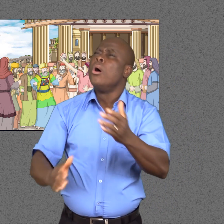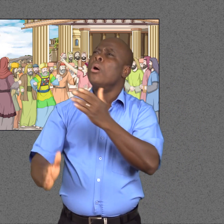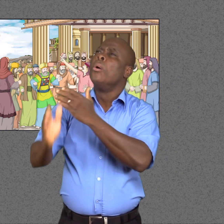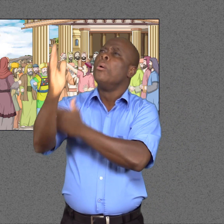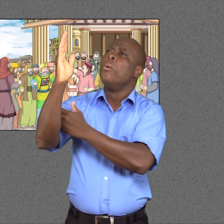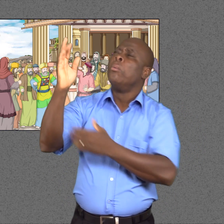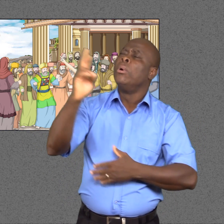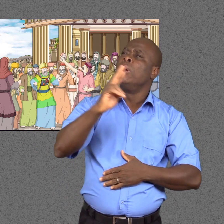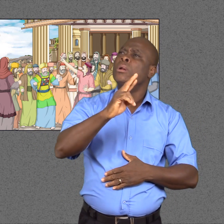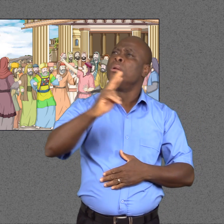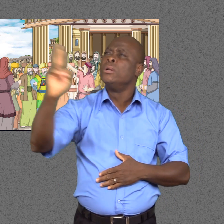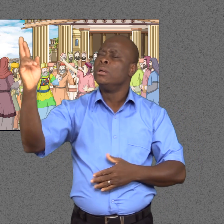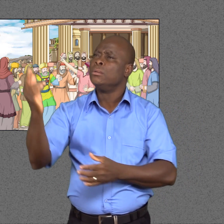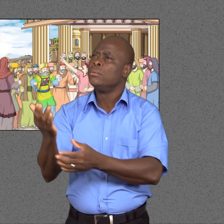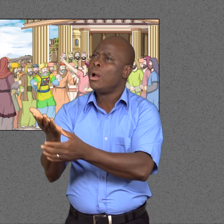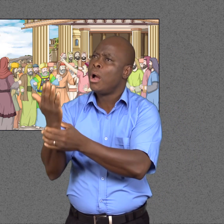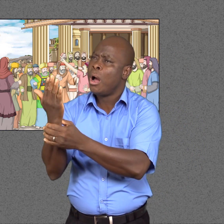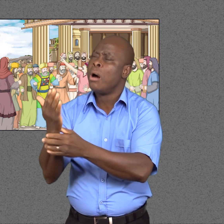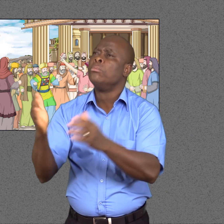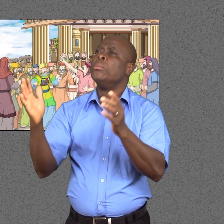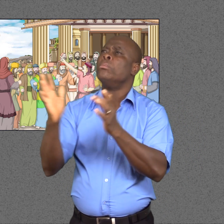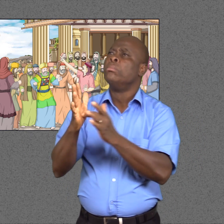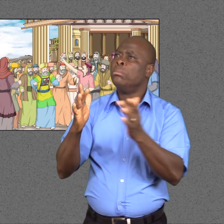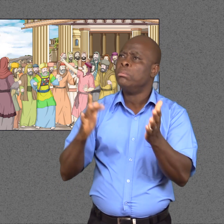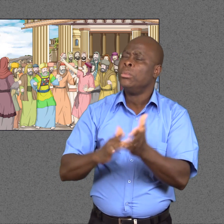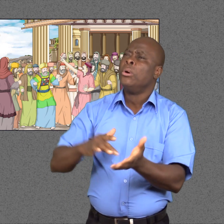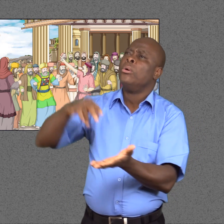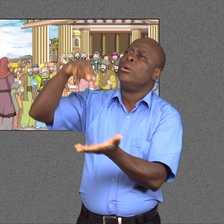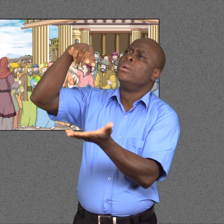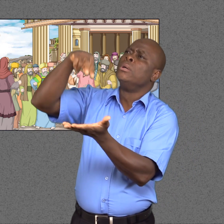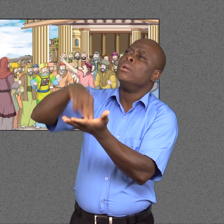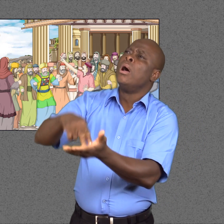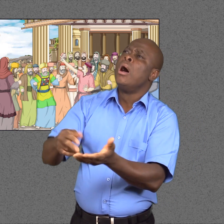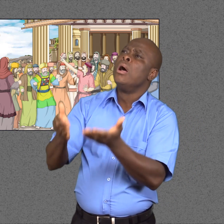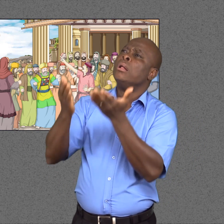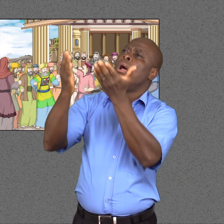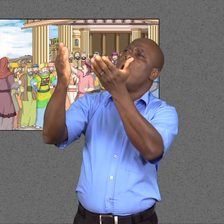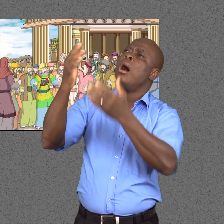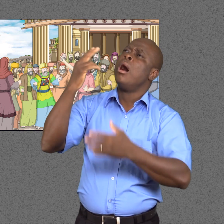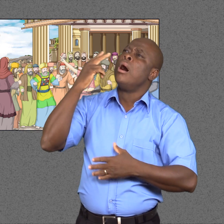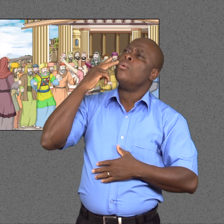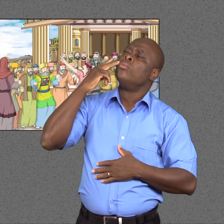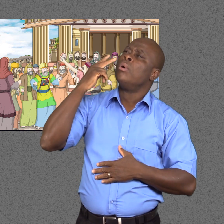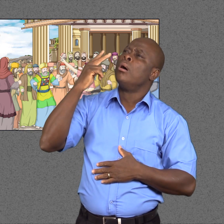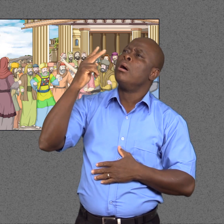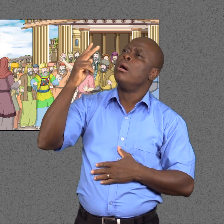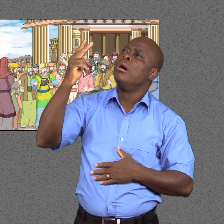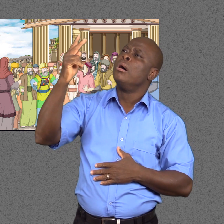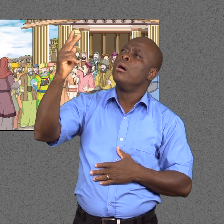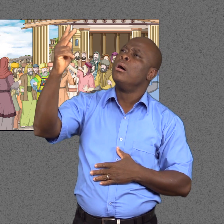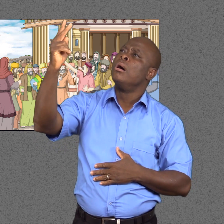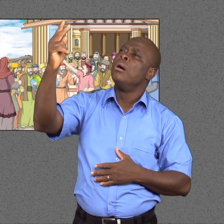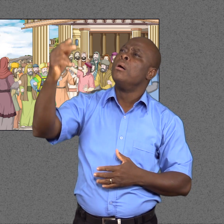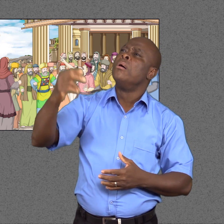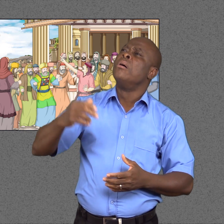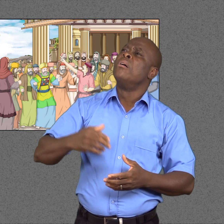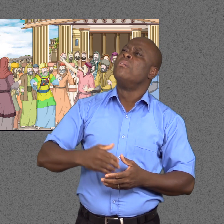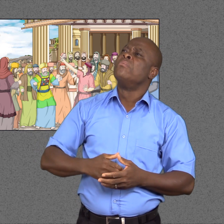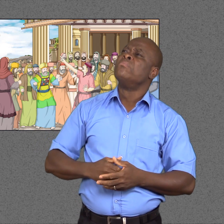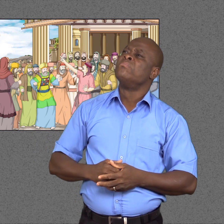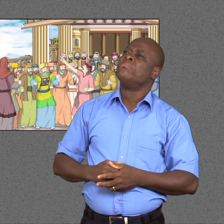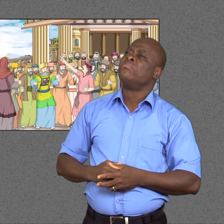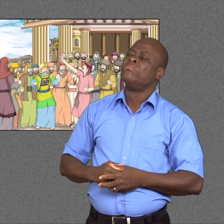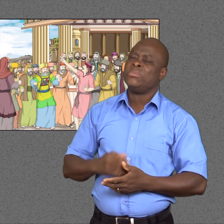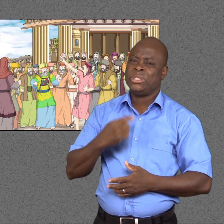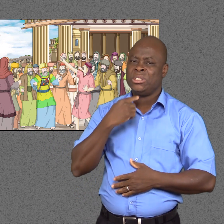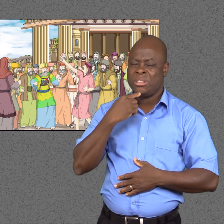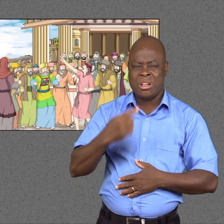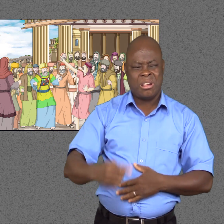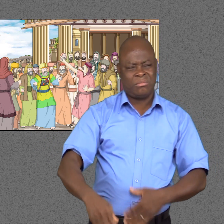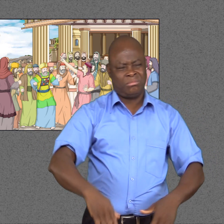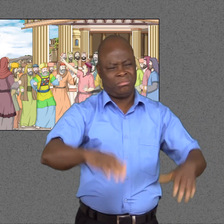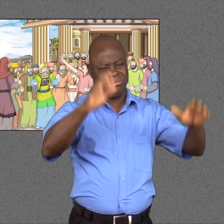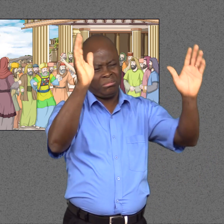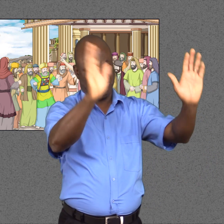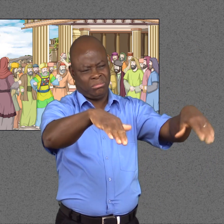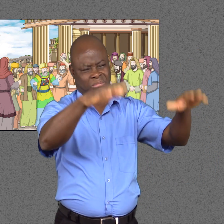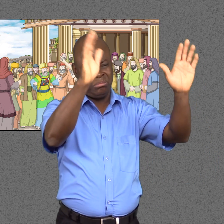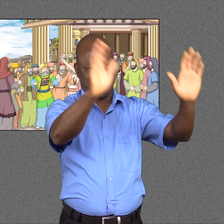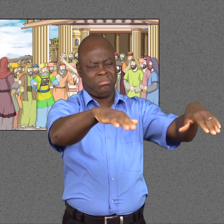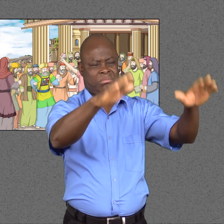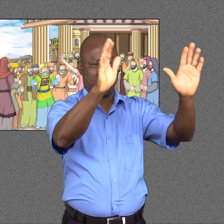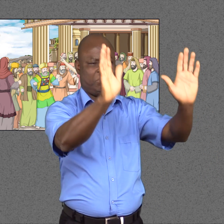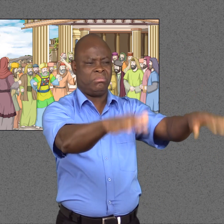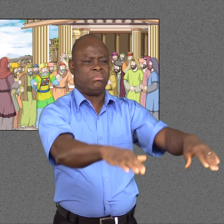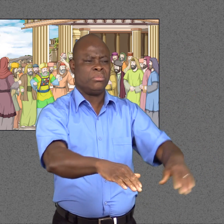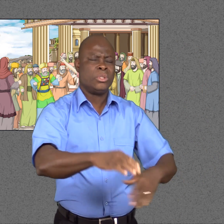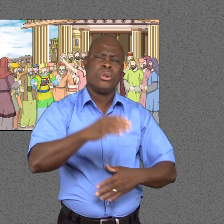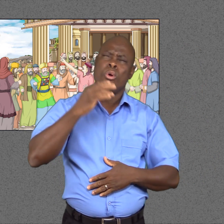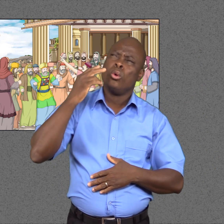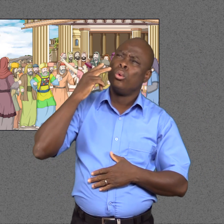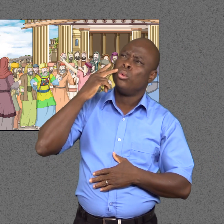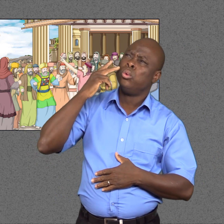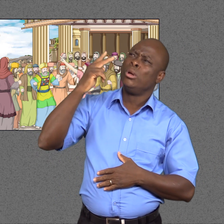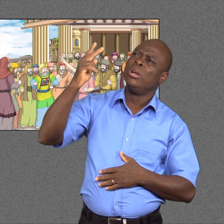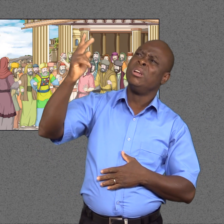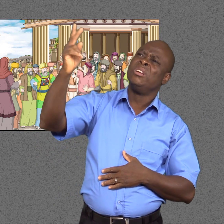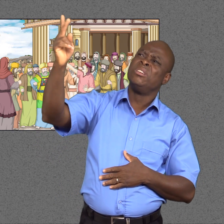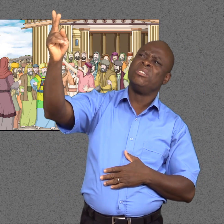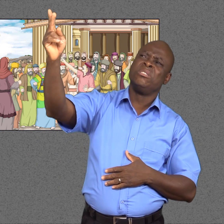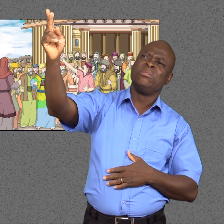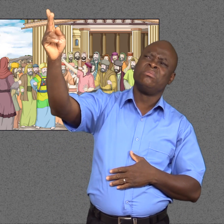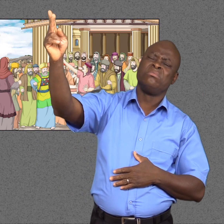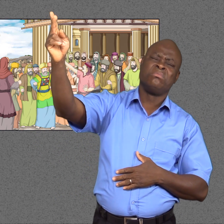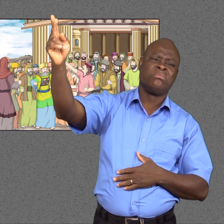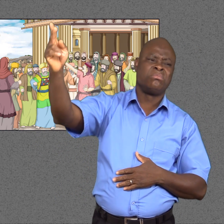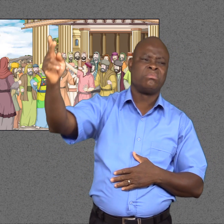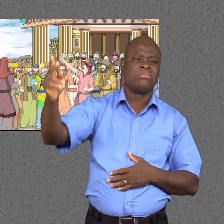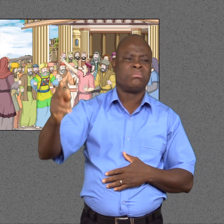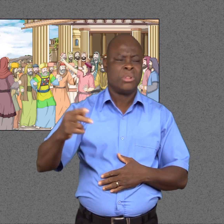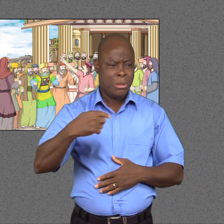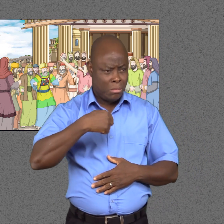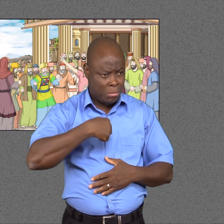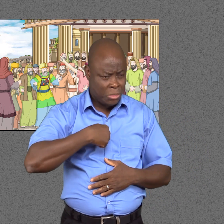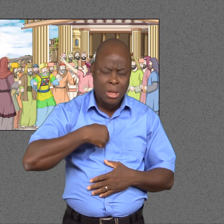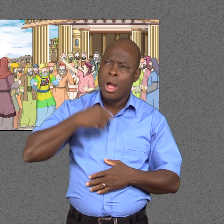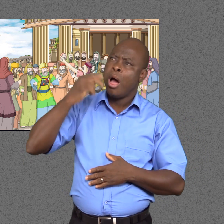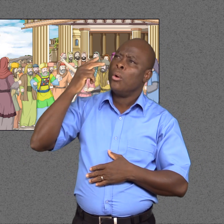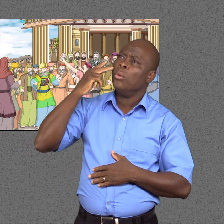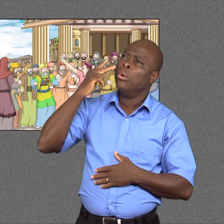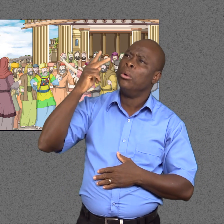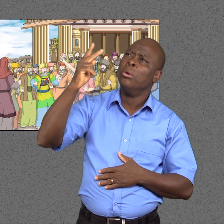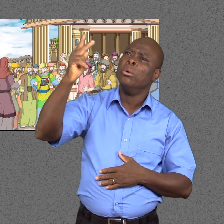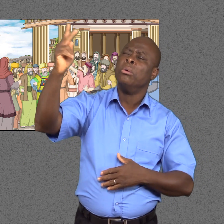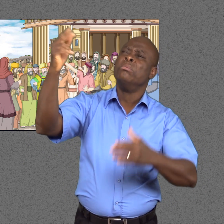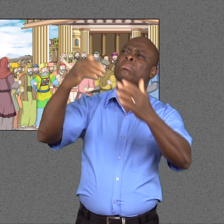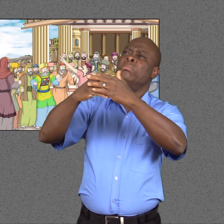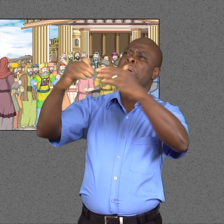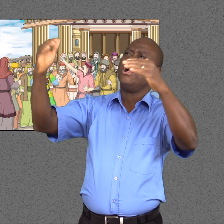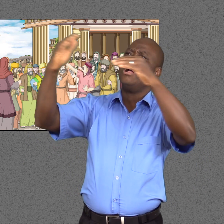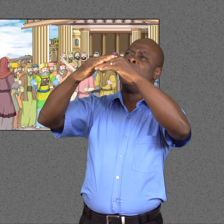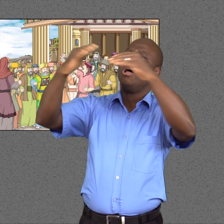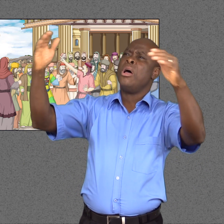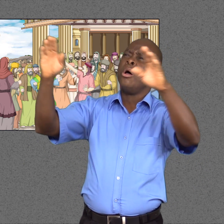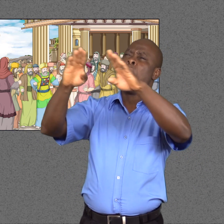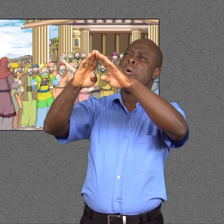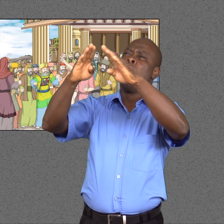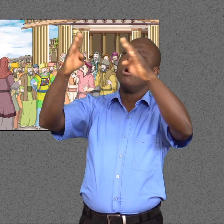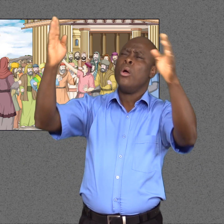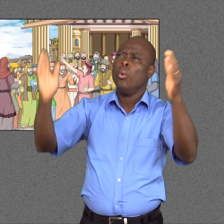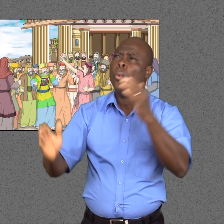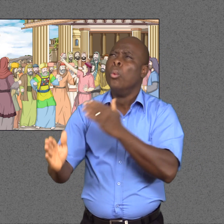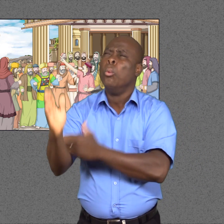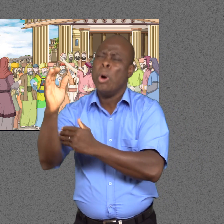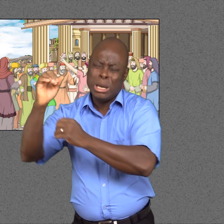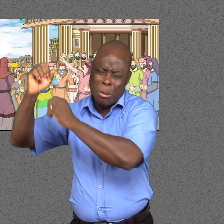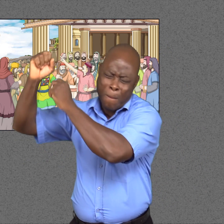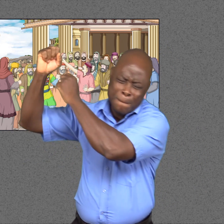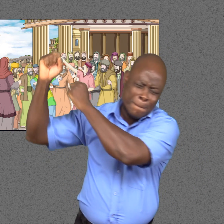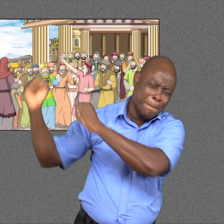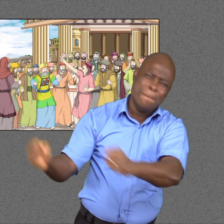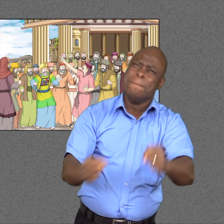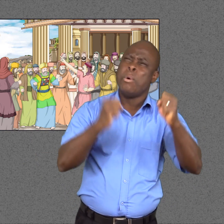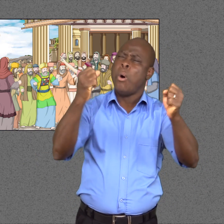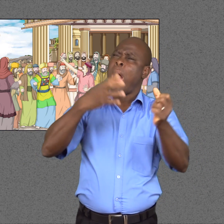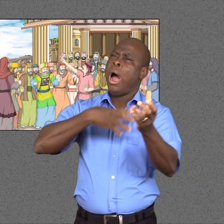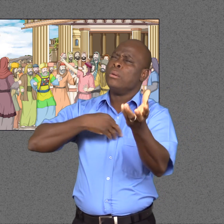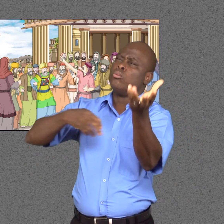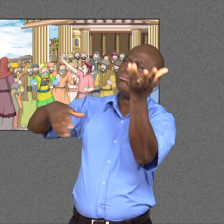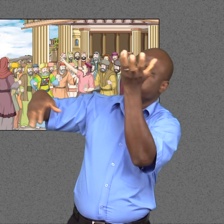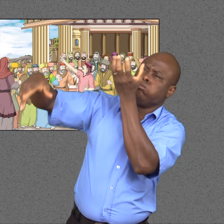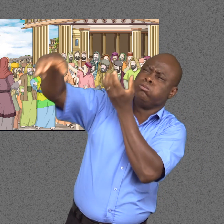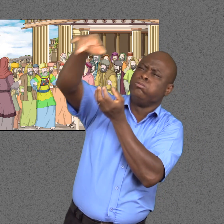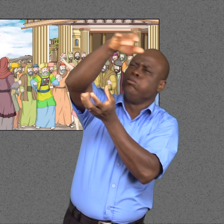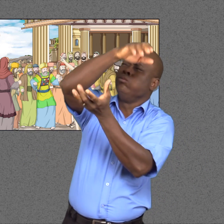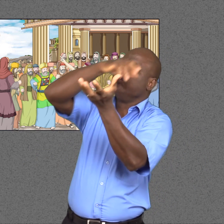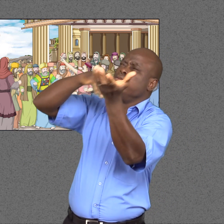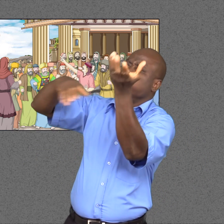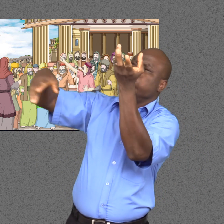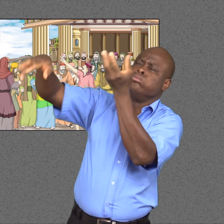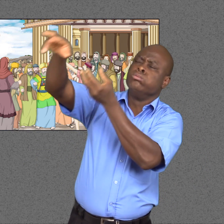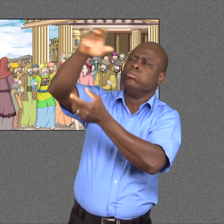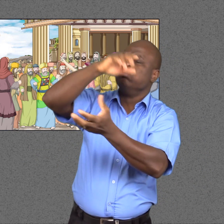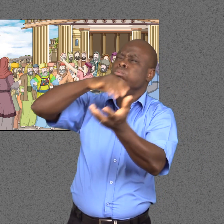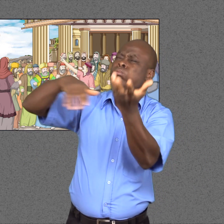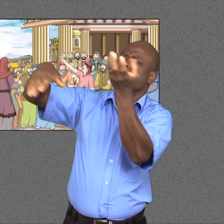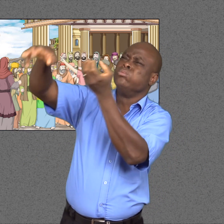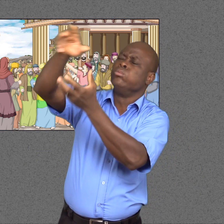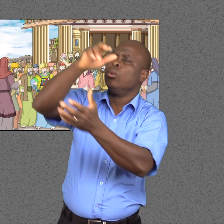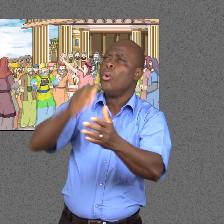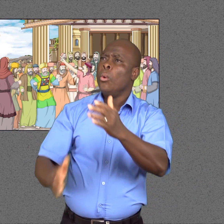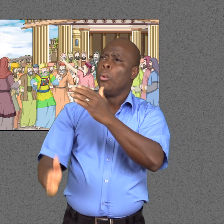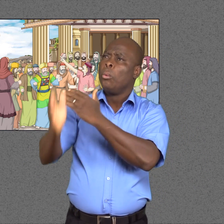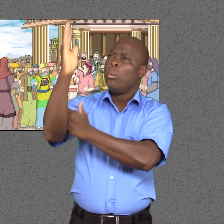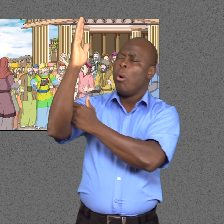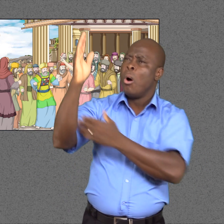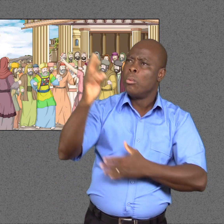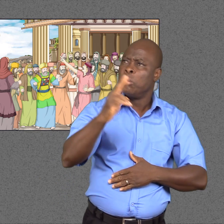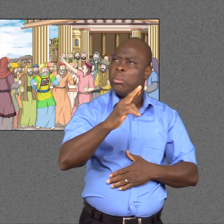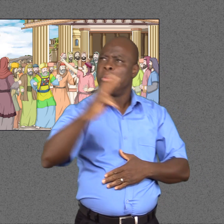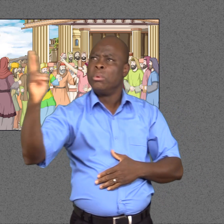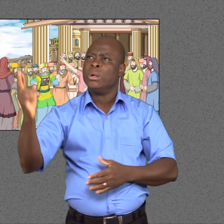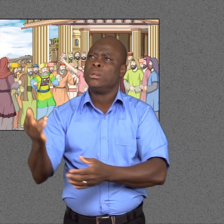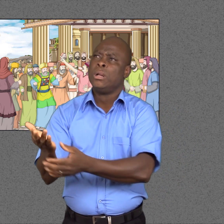“Look,” he said, “I see heaven open and the Son of Man standing at the right hand of God.”